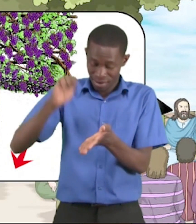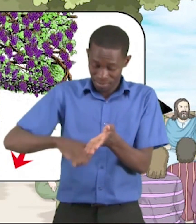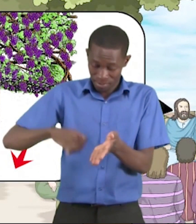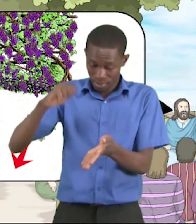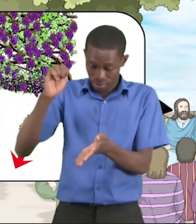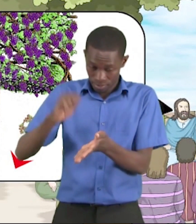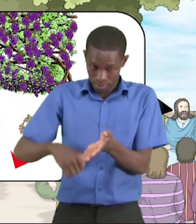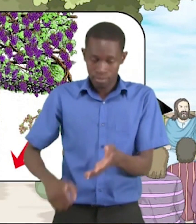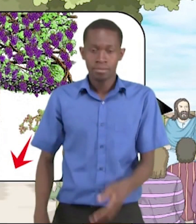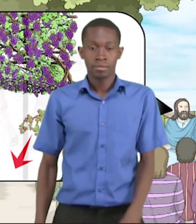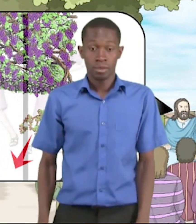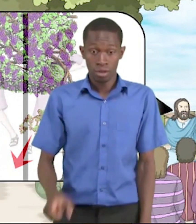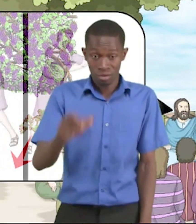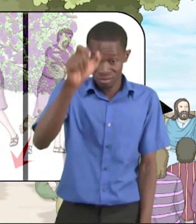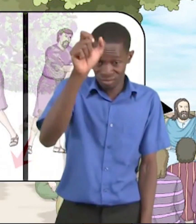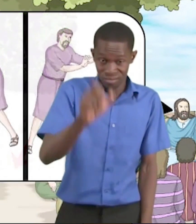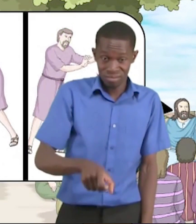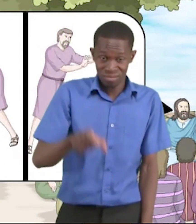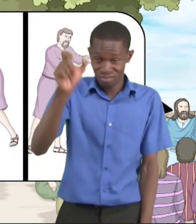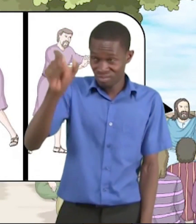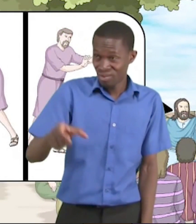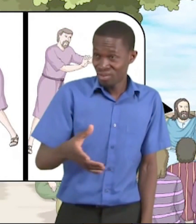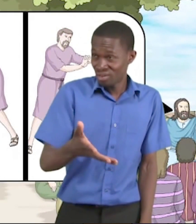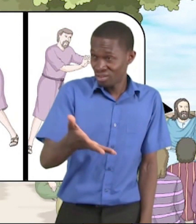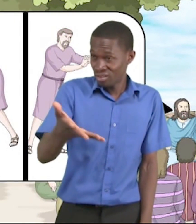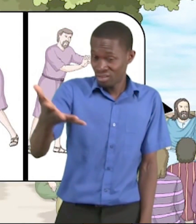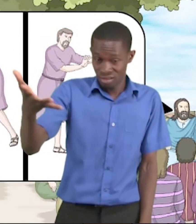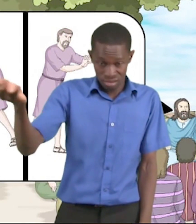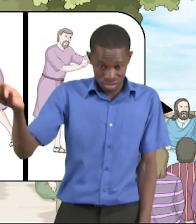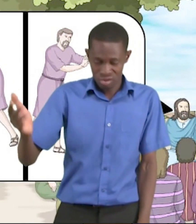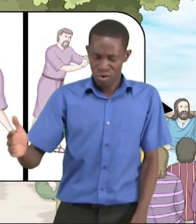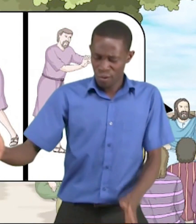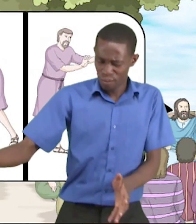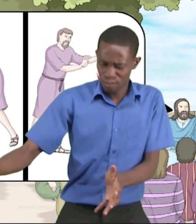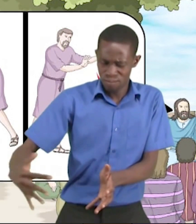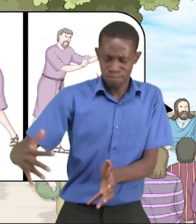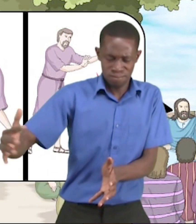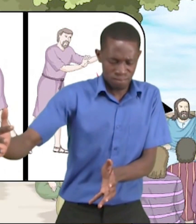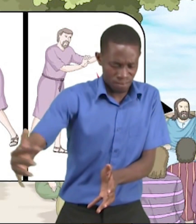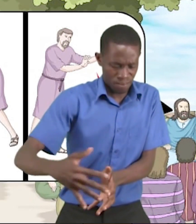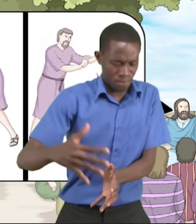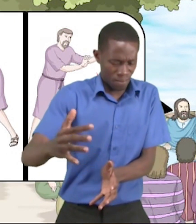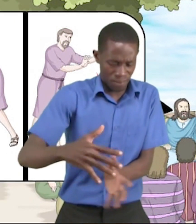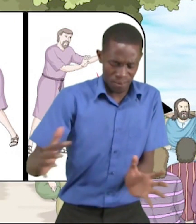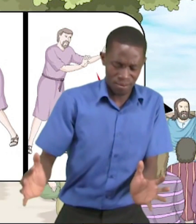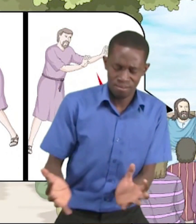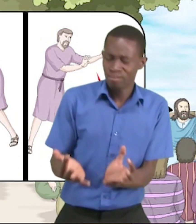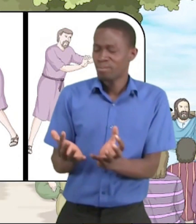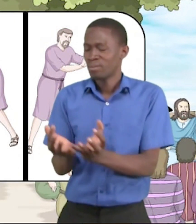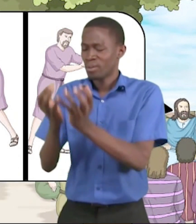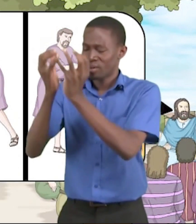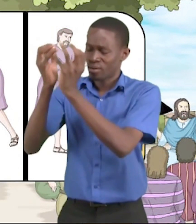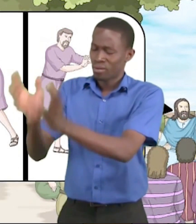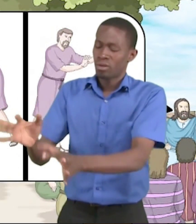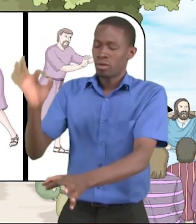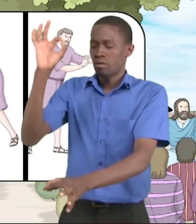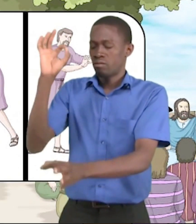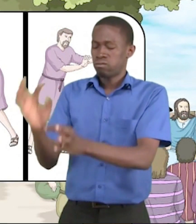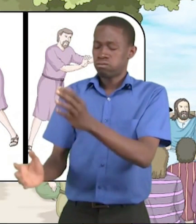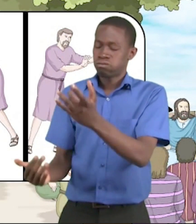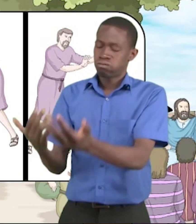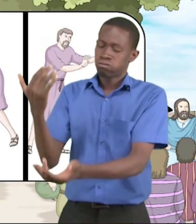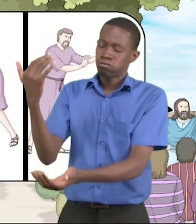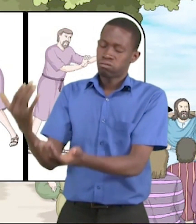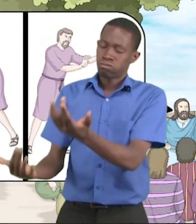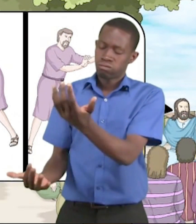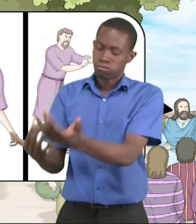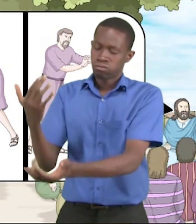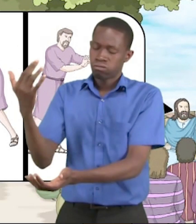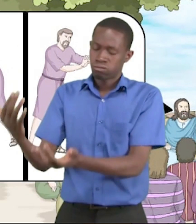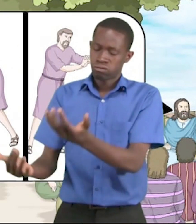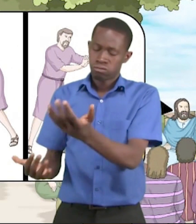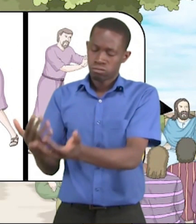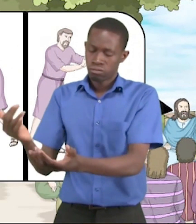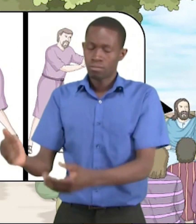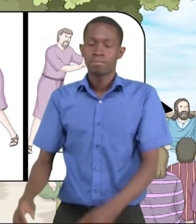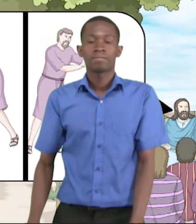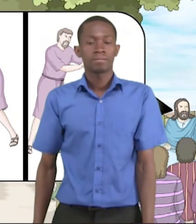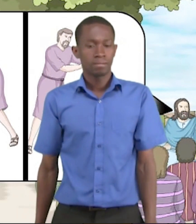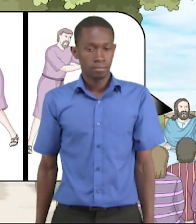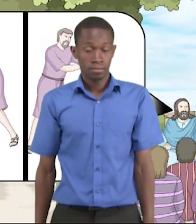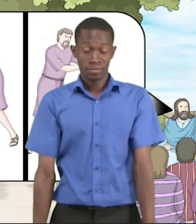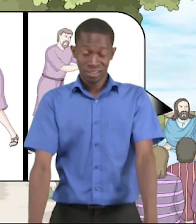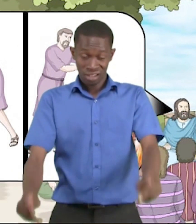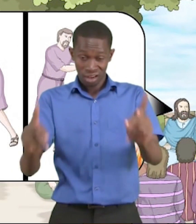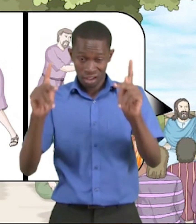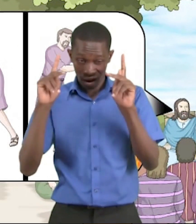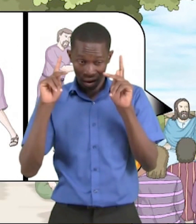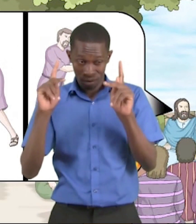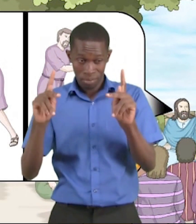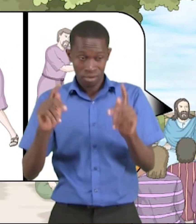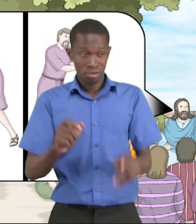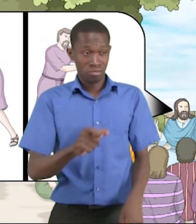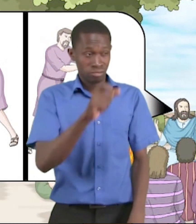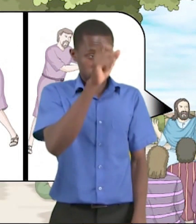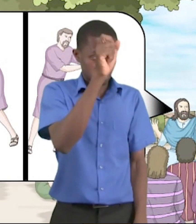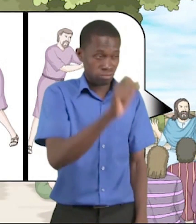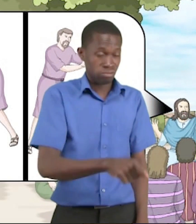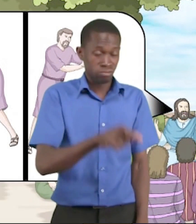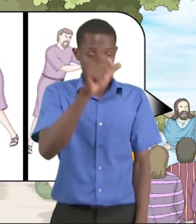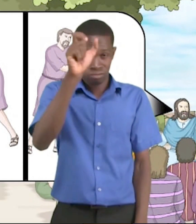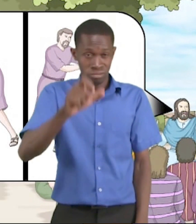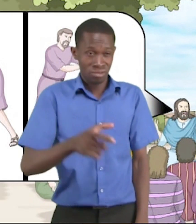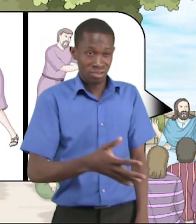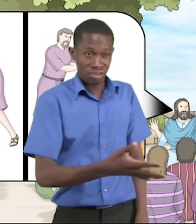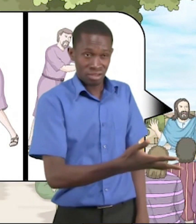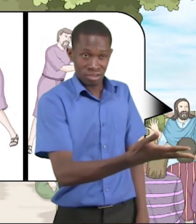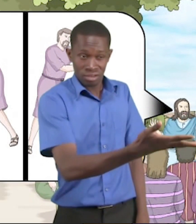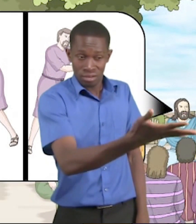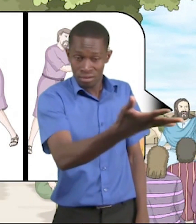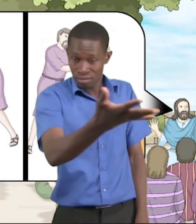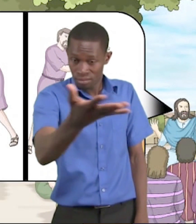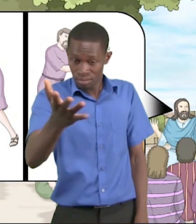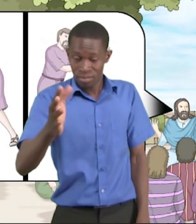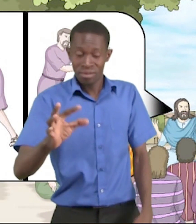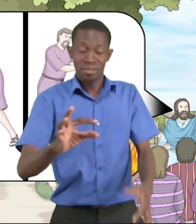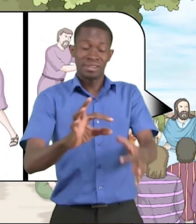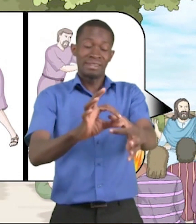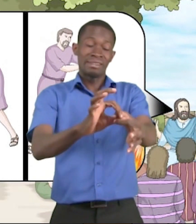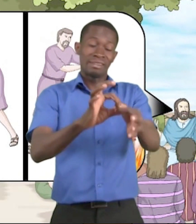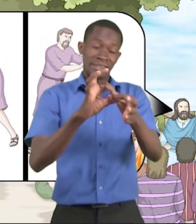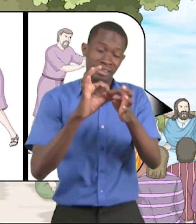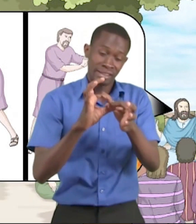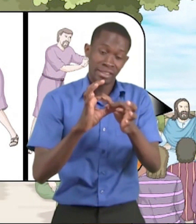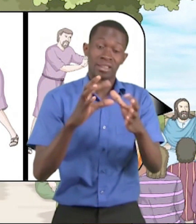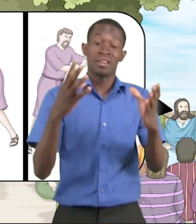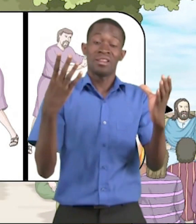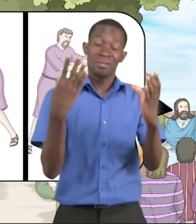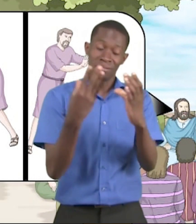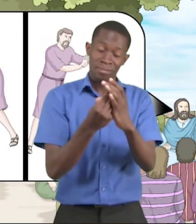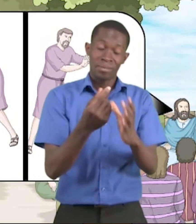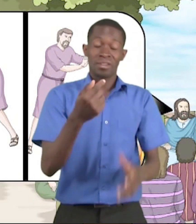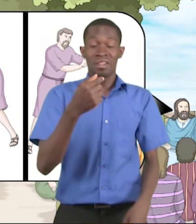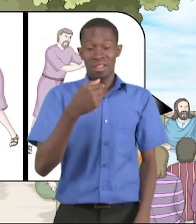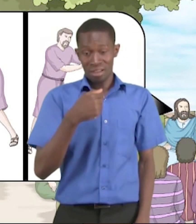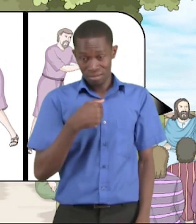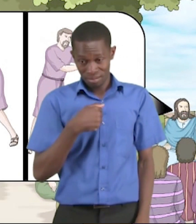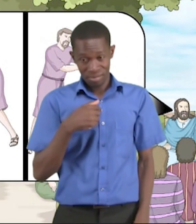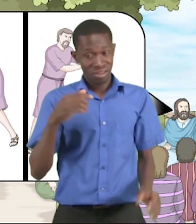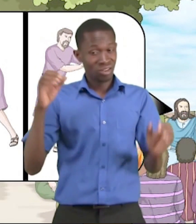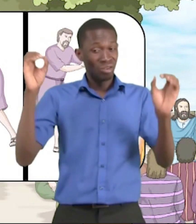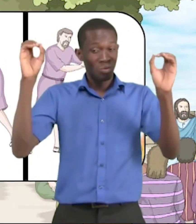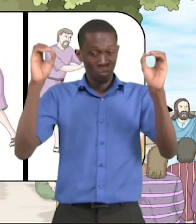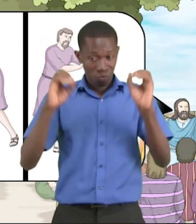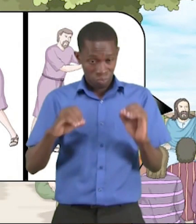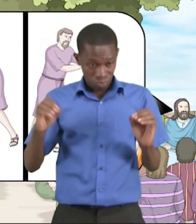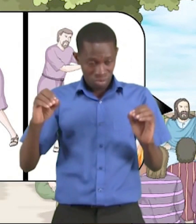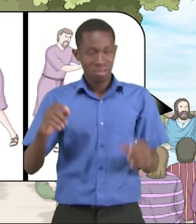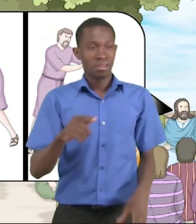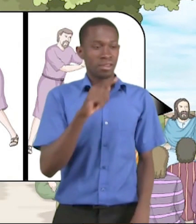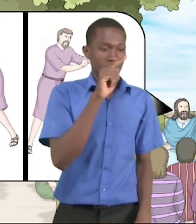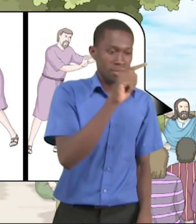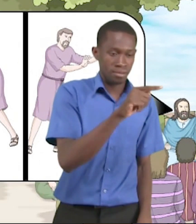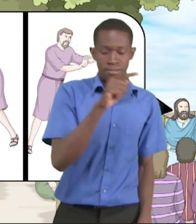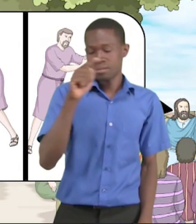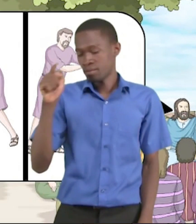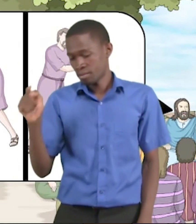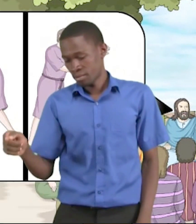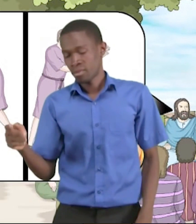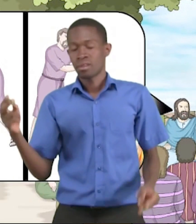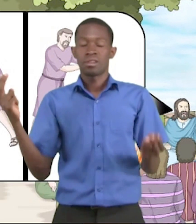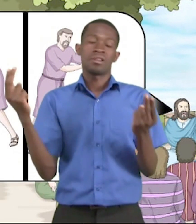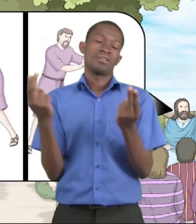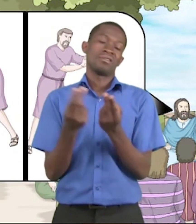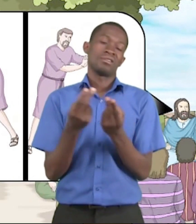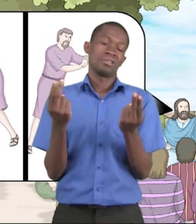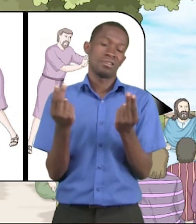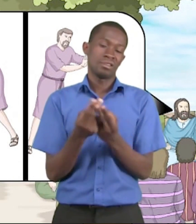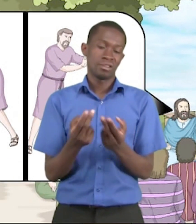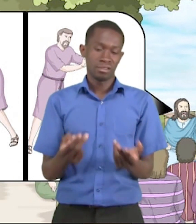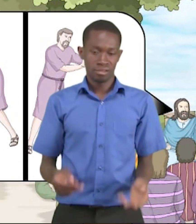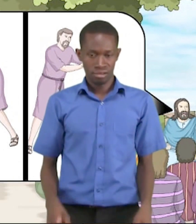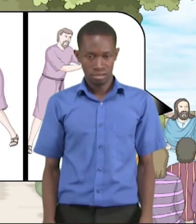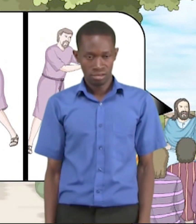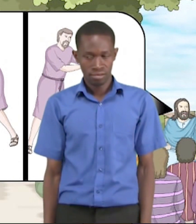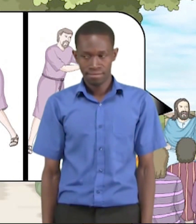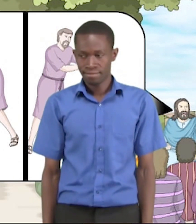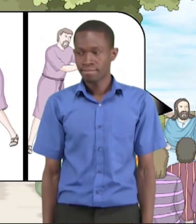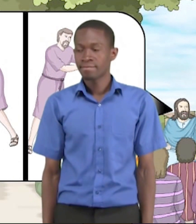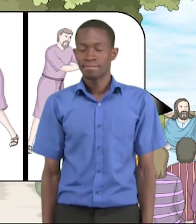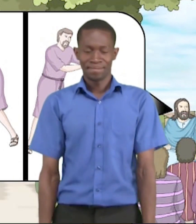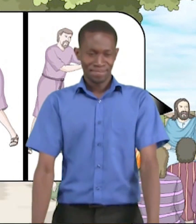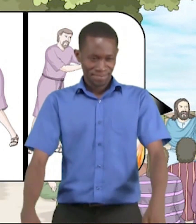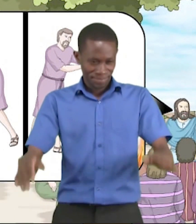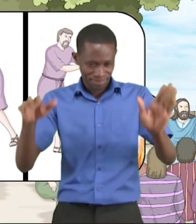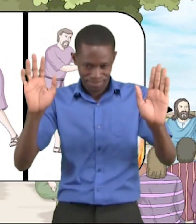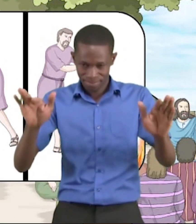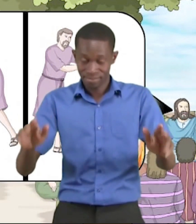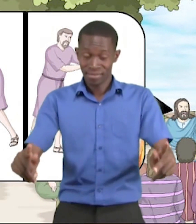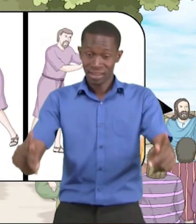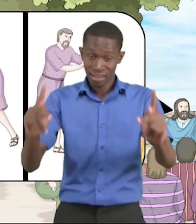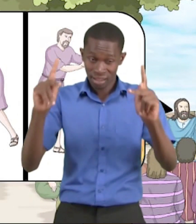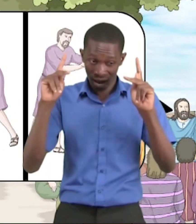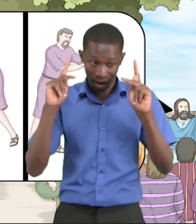Such branches are gathered up, thrown into the fire, and burned.